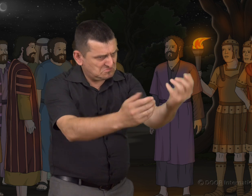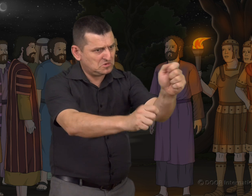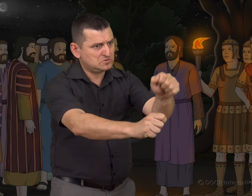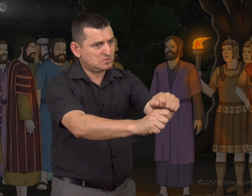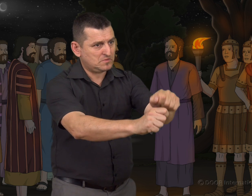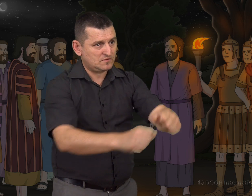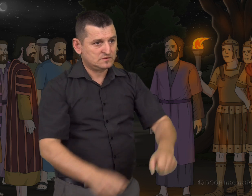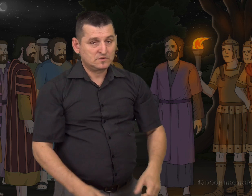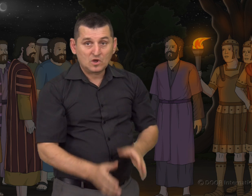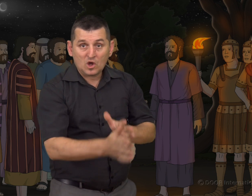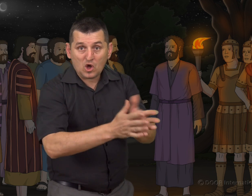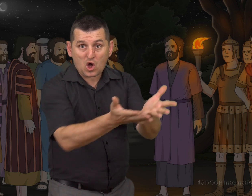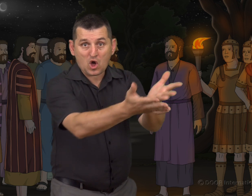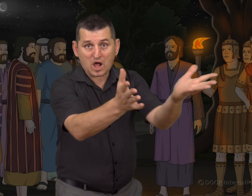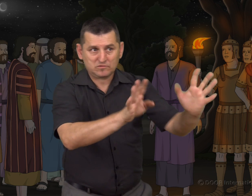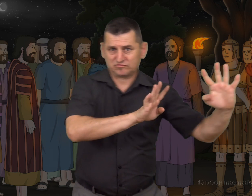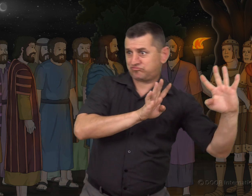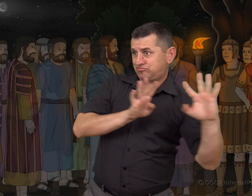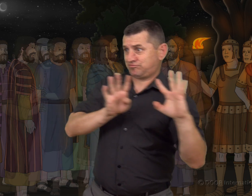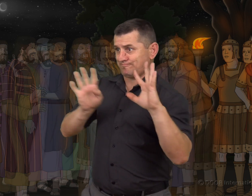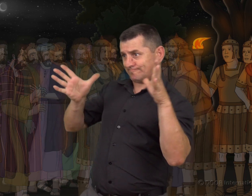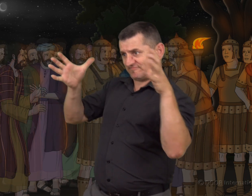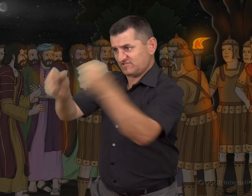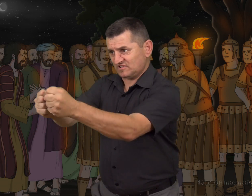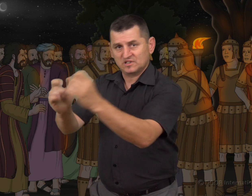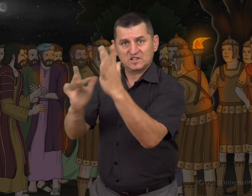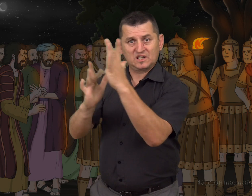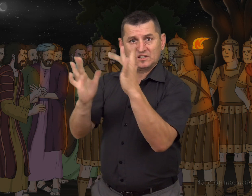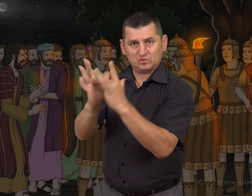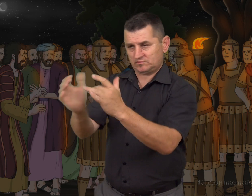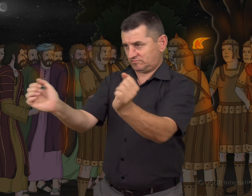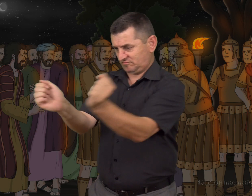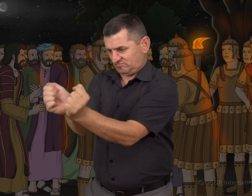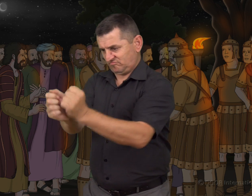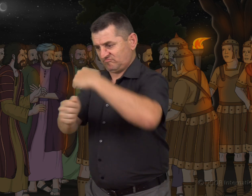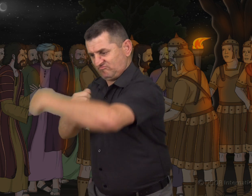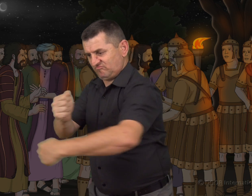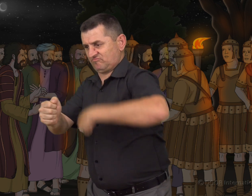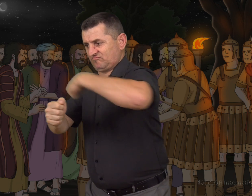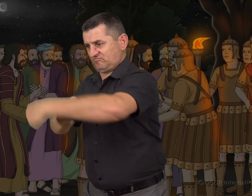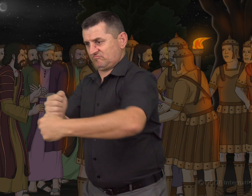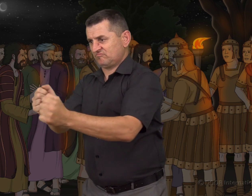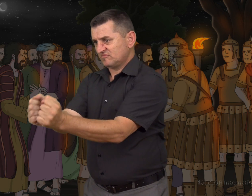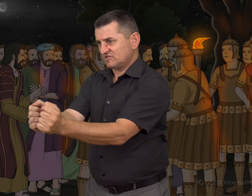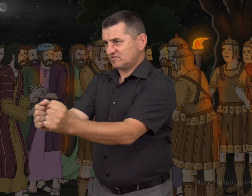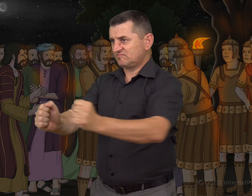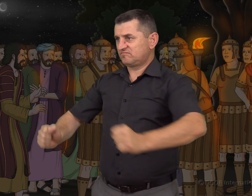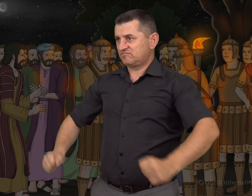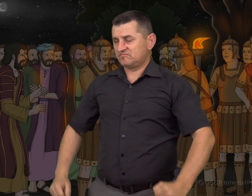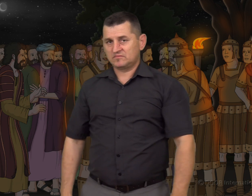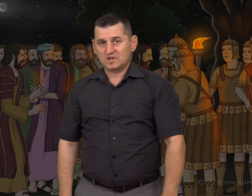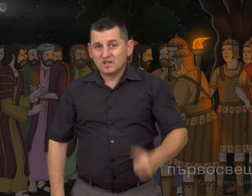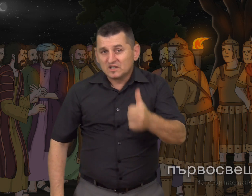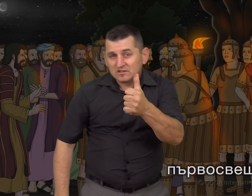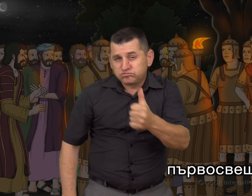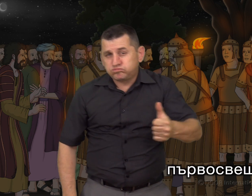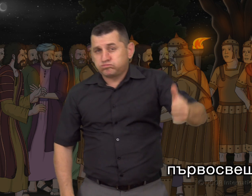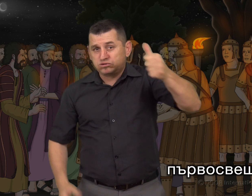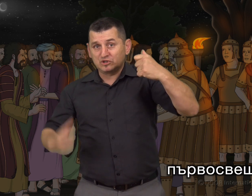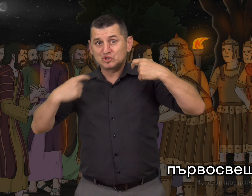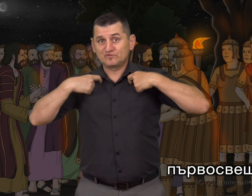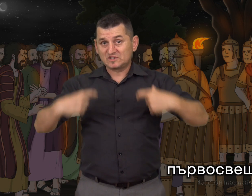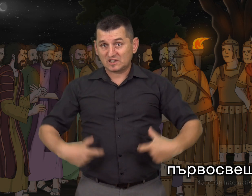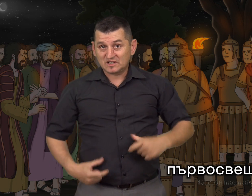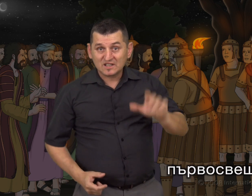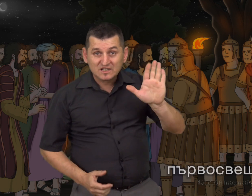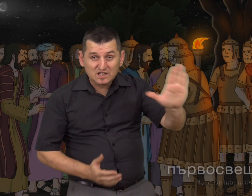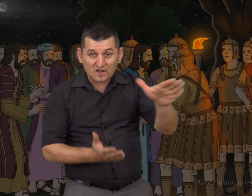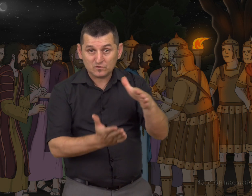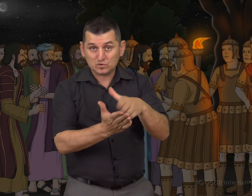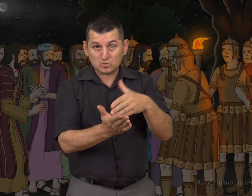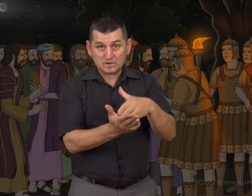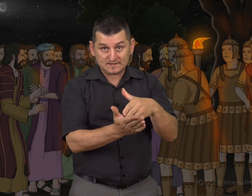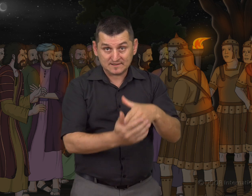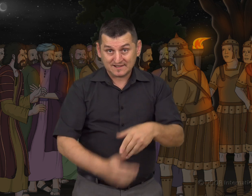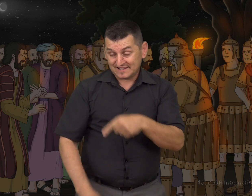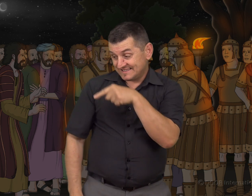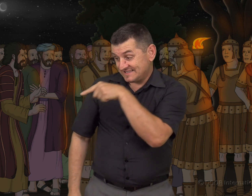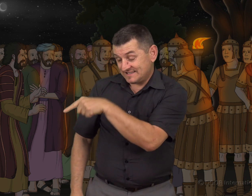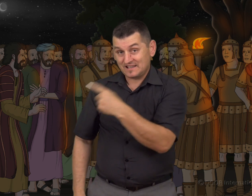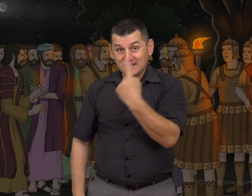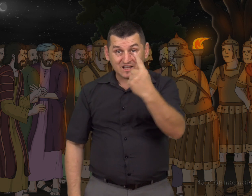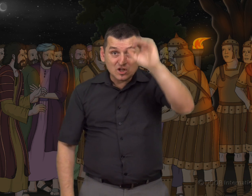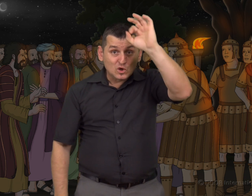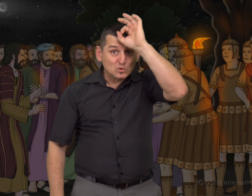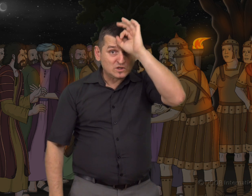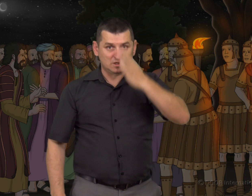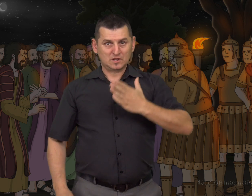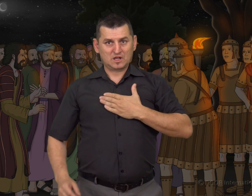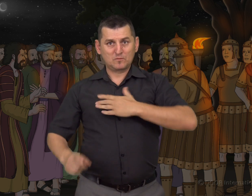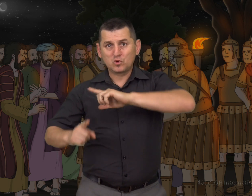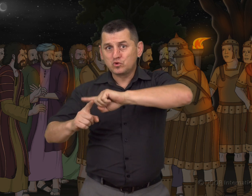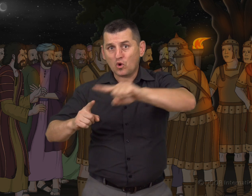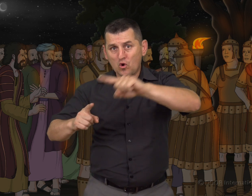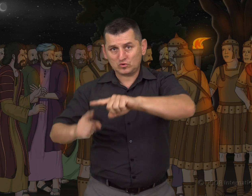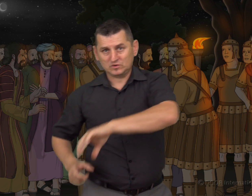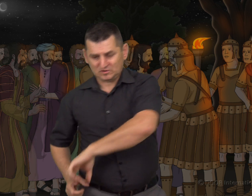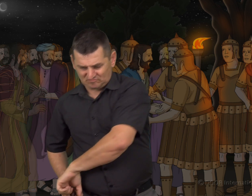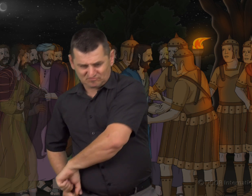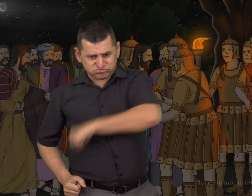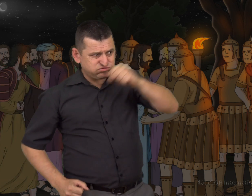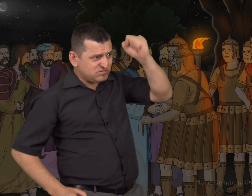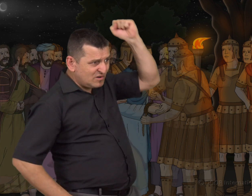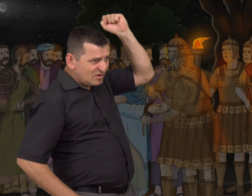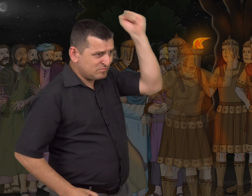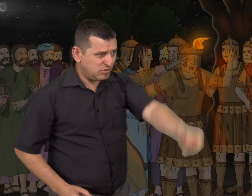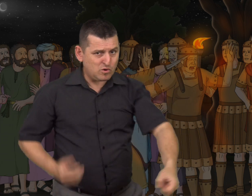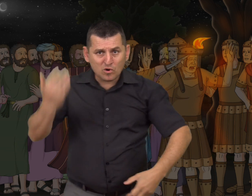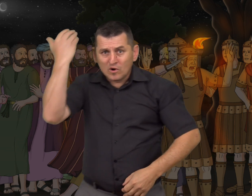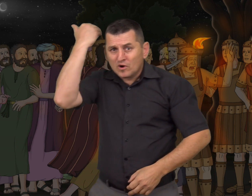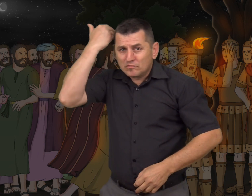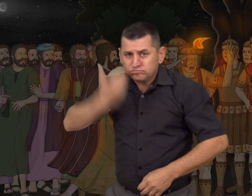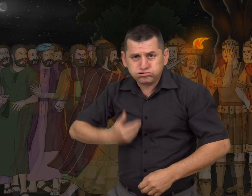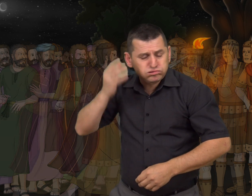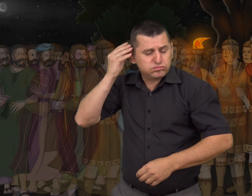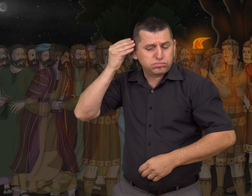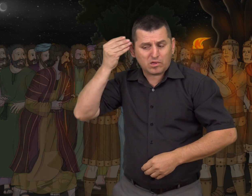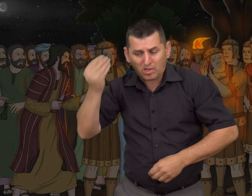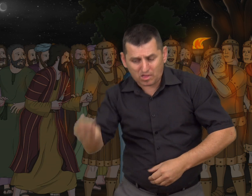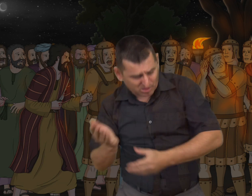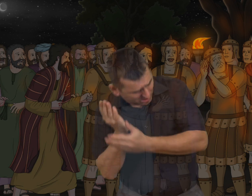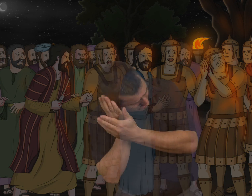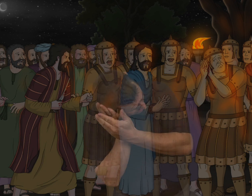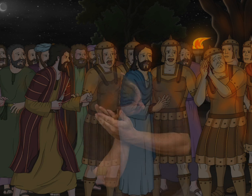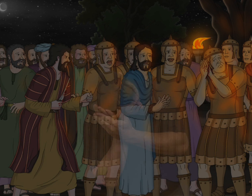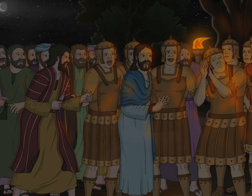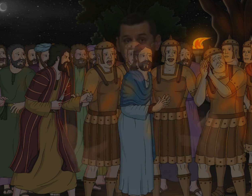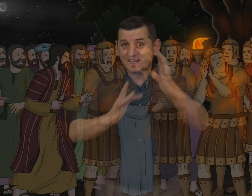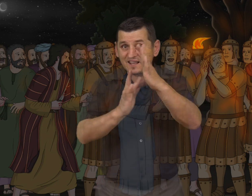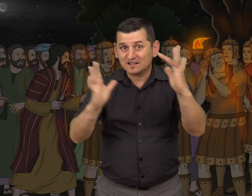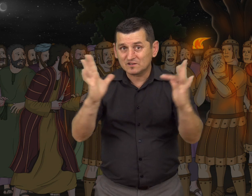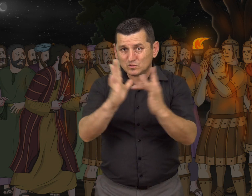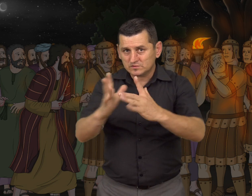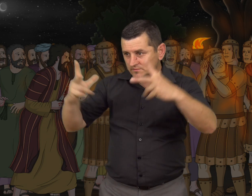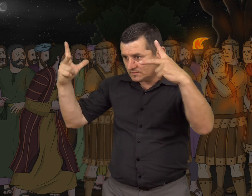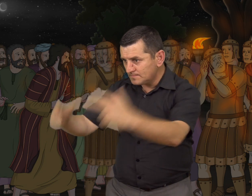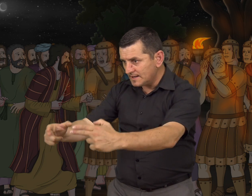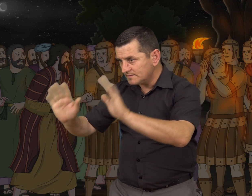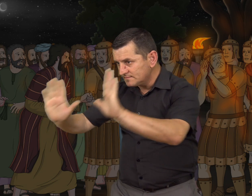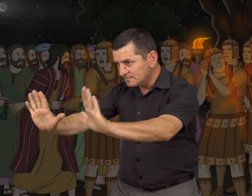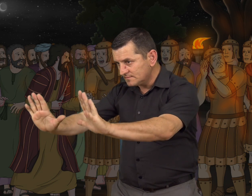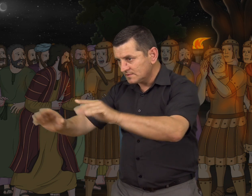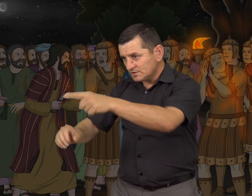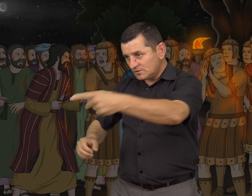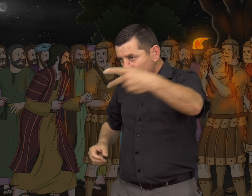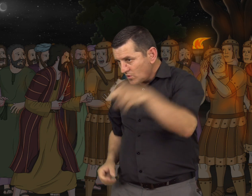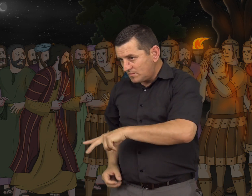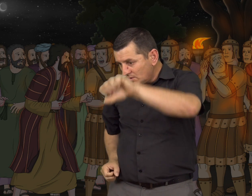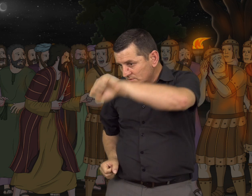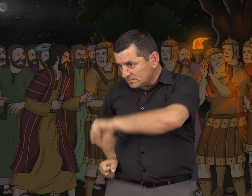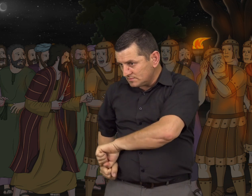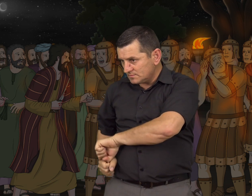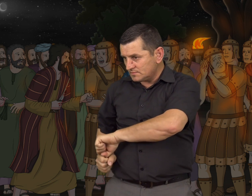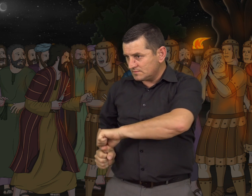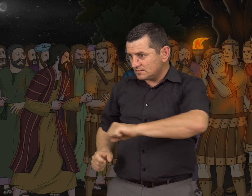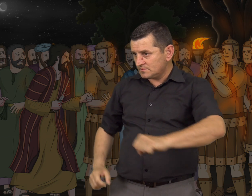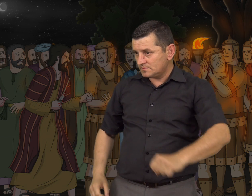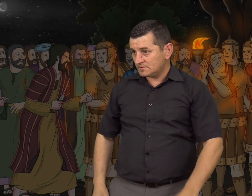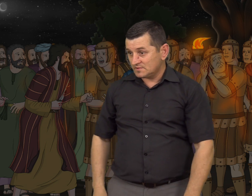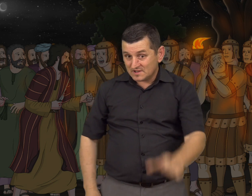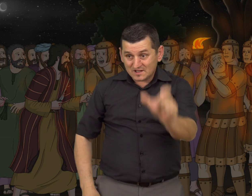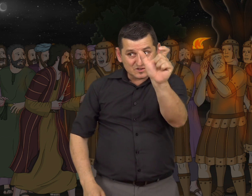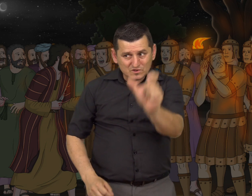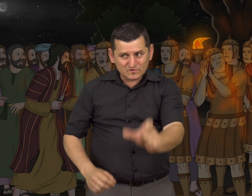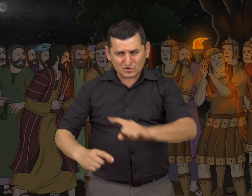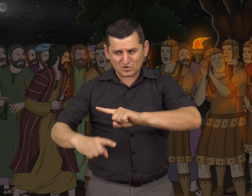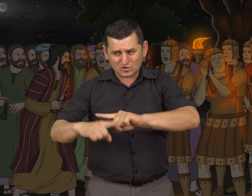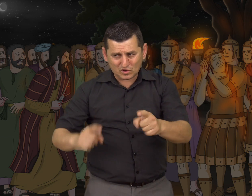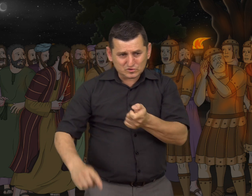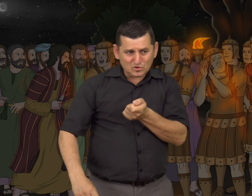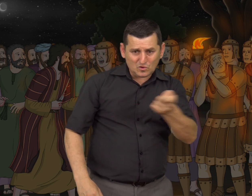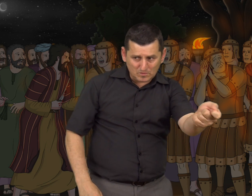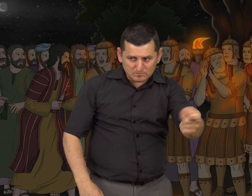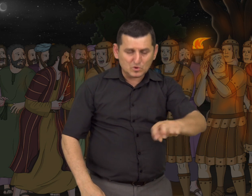Then the men stepped forward, seized Jesus, and arrested Him. At this, one of Jesus’ companions drew his sword and struck the servant of the high priest, cutting off his ear.